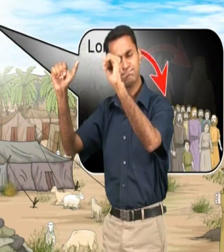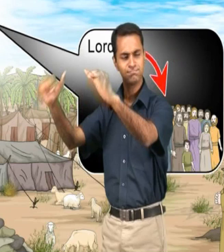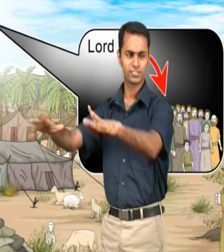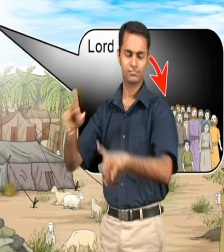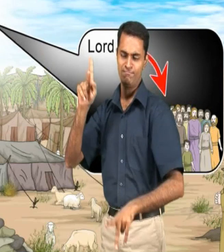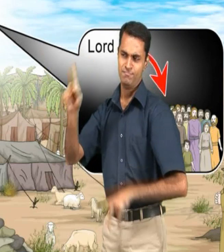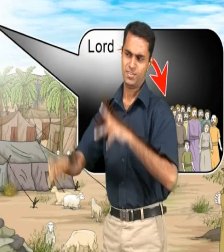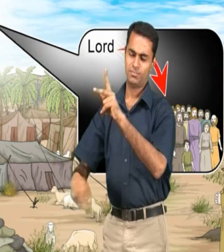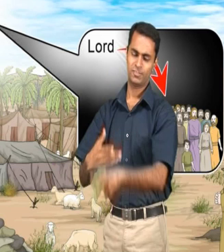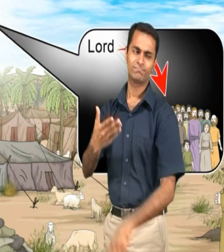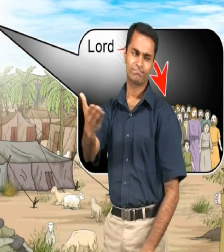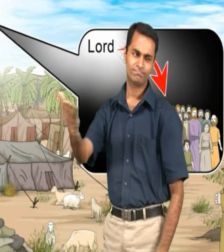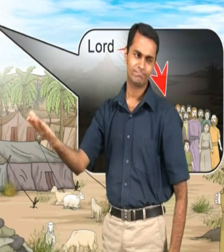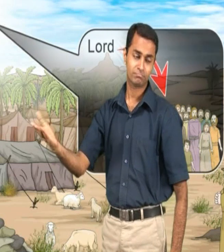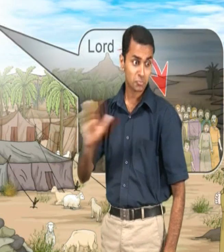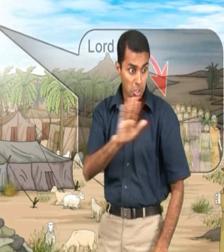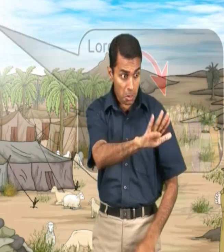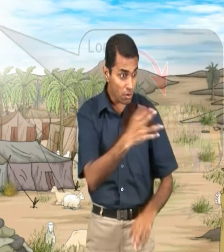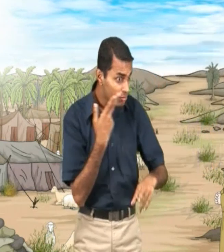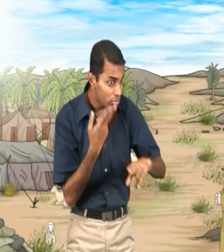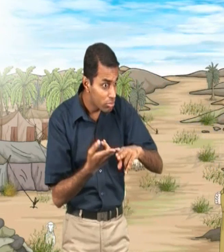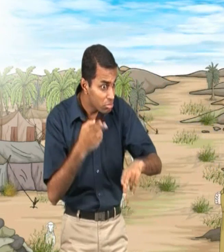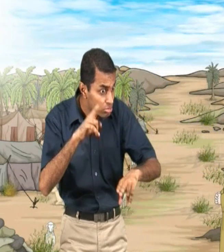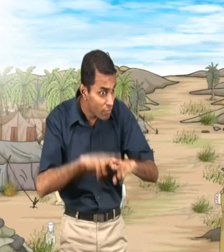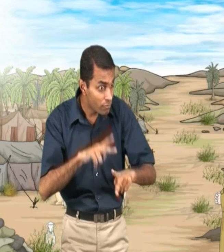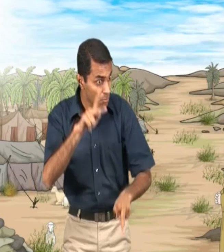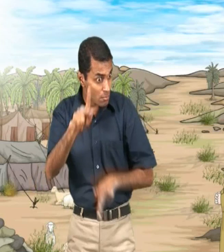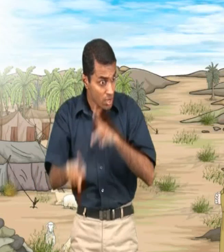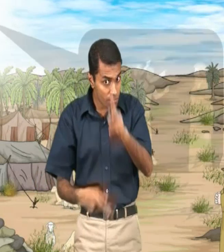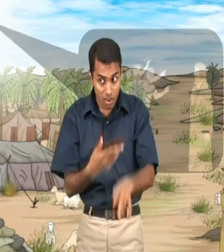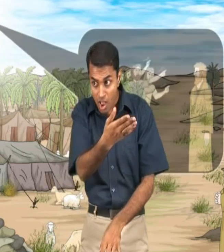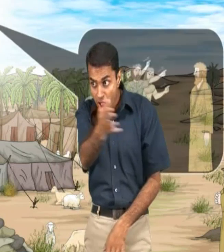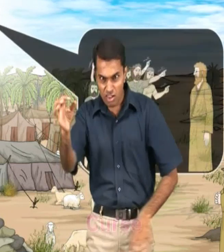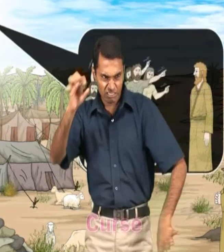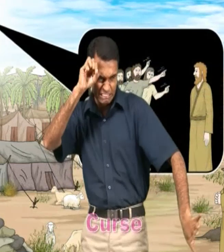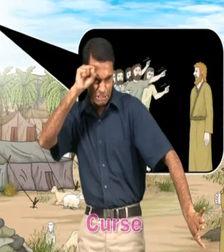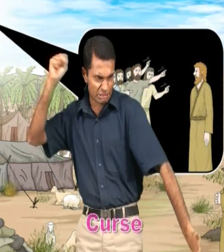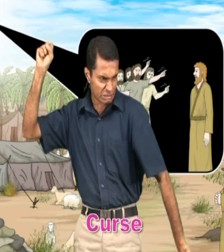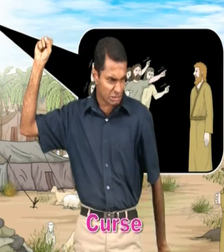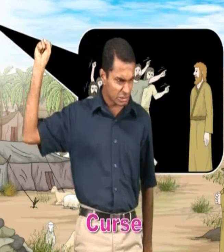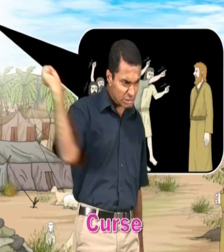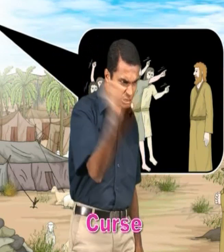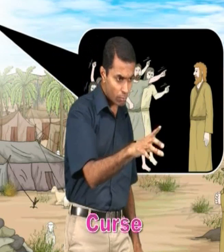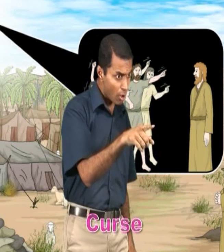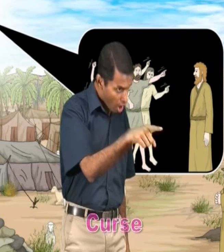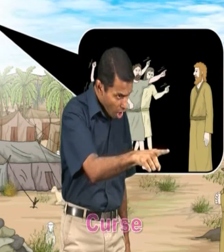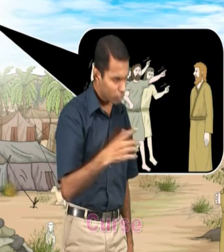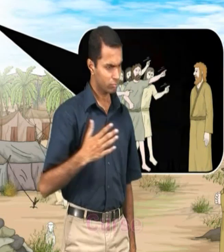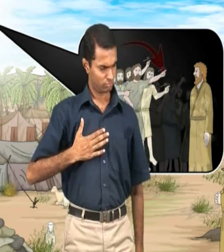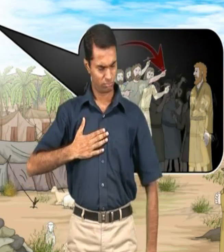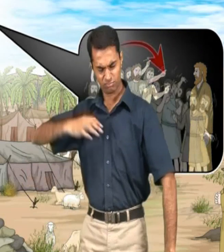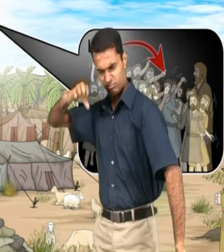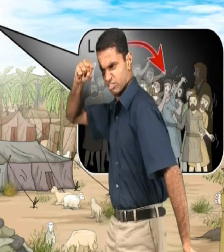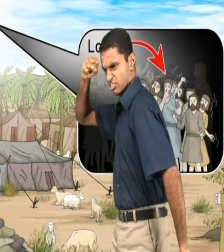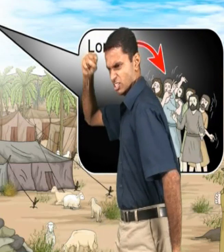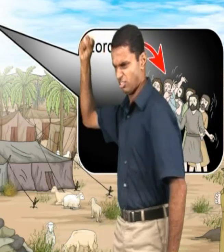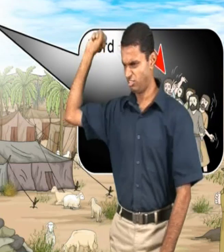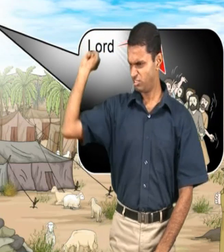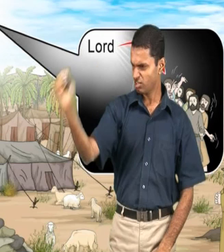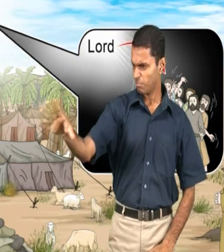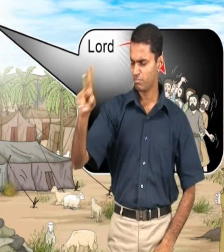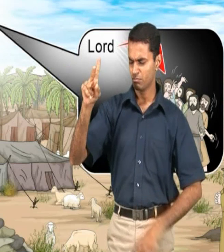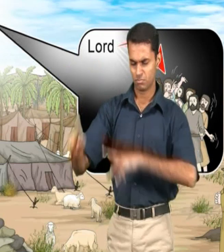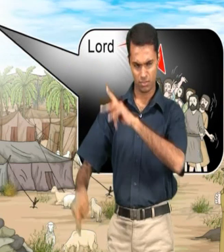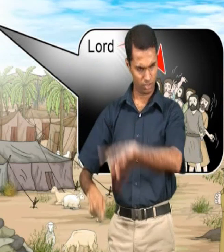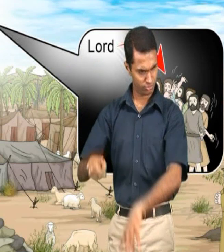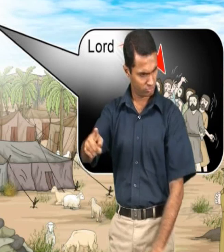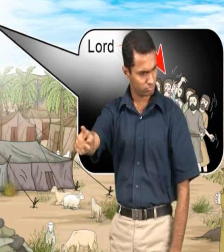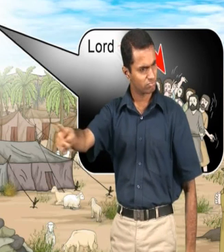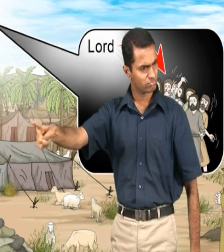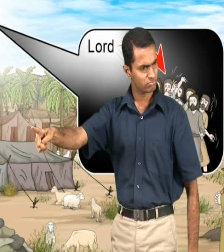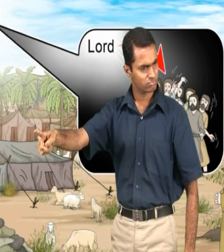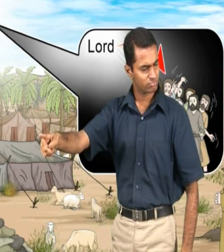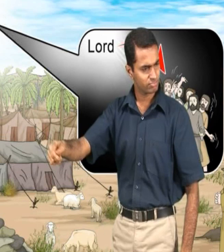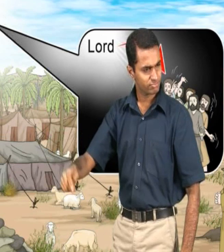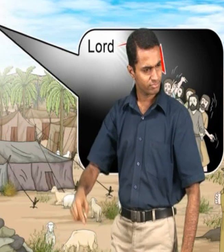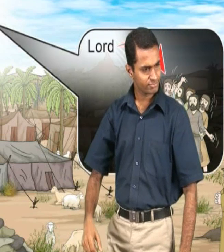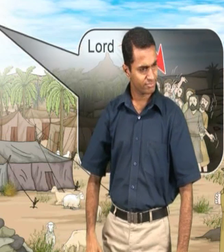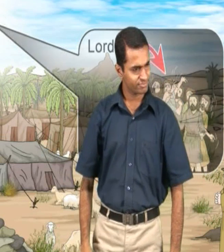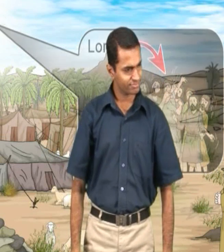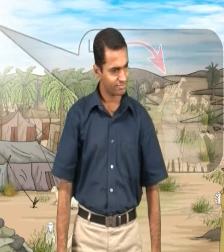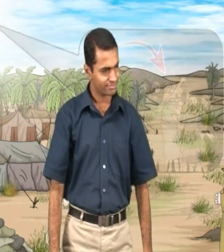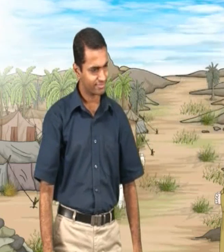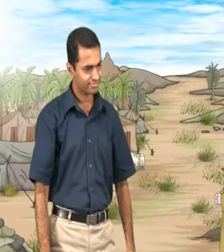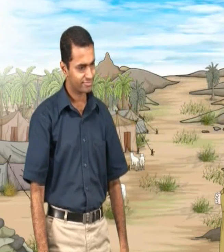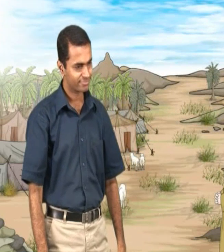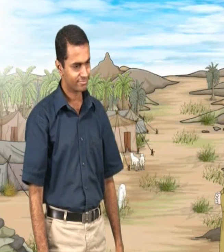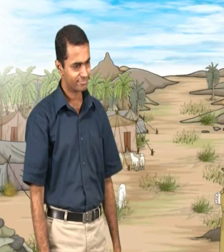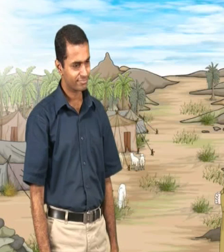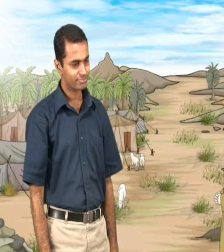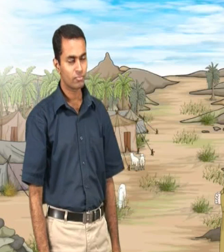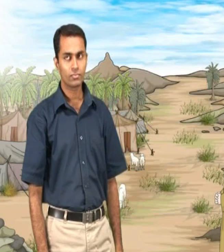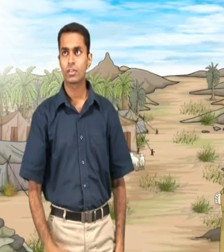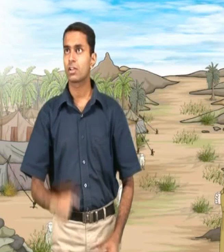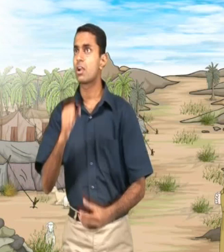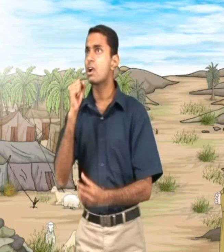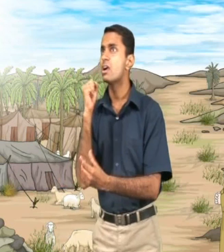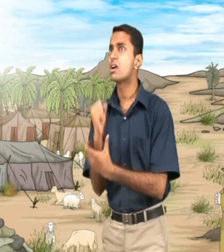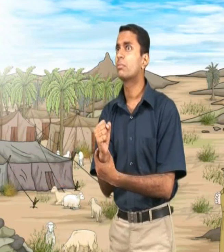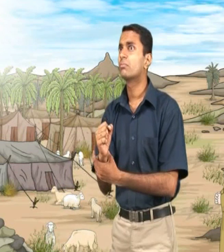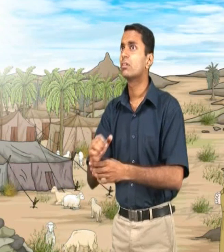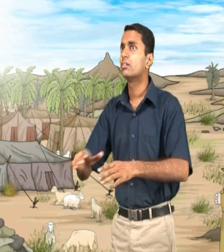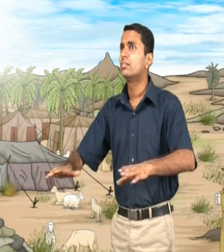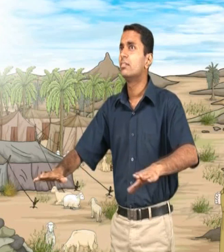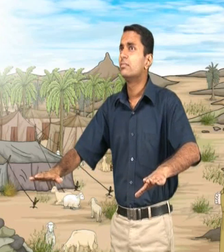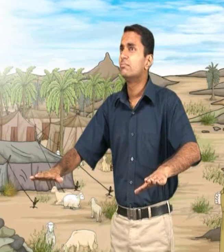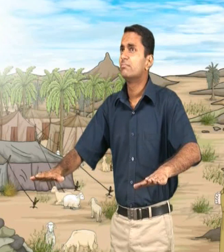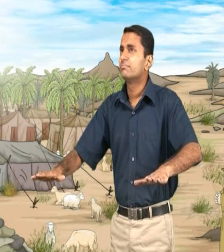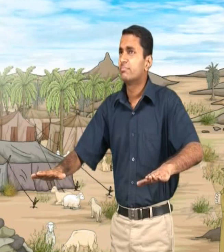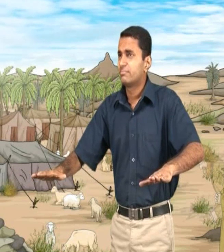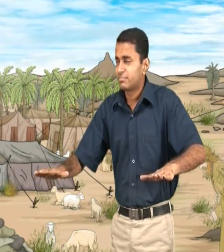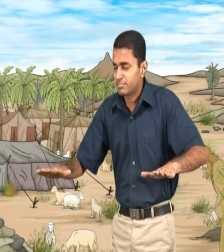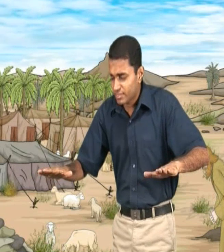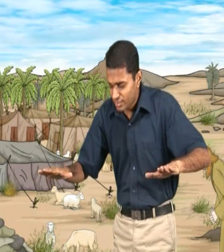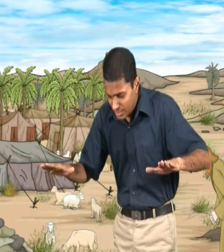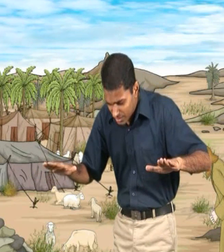and all the families of the earth will be blessed through you.”